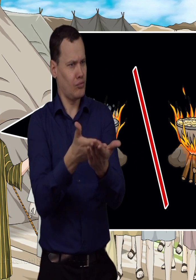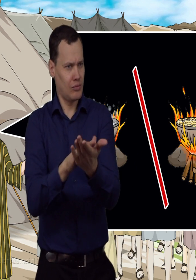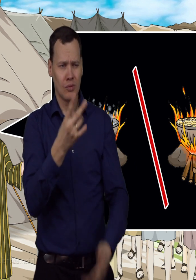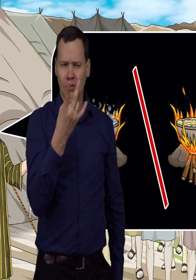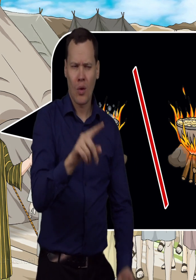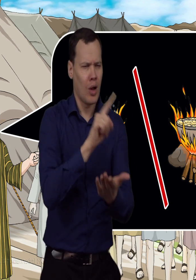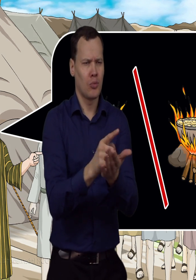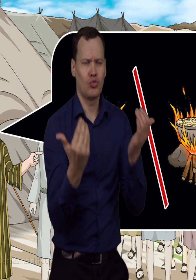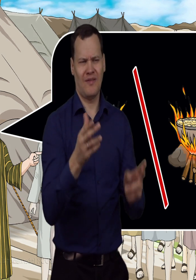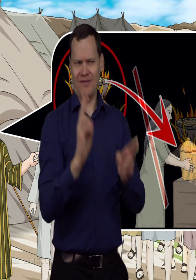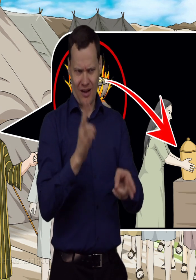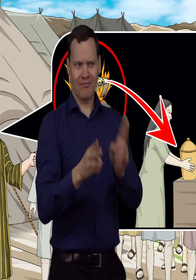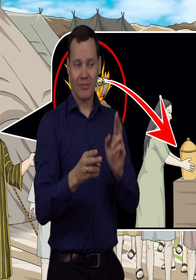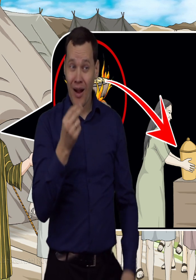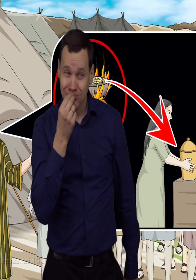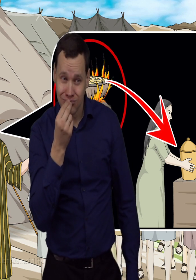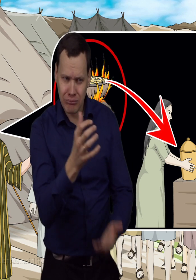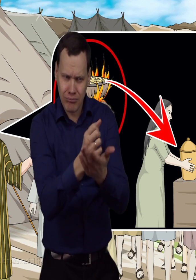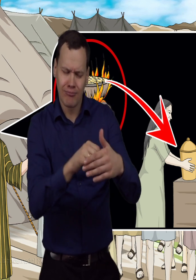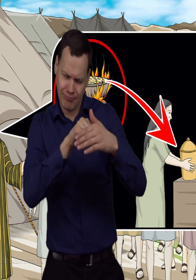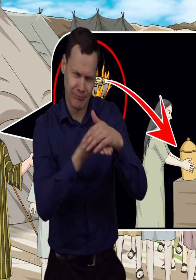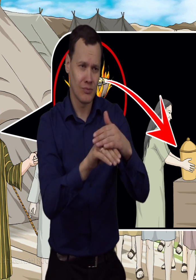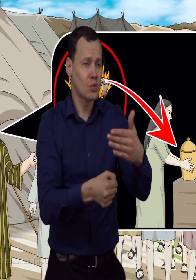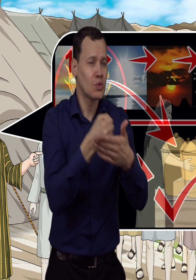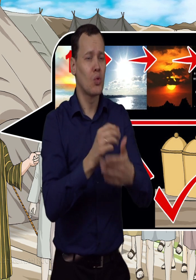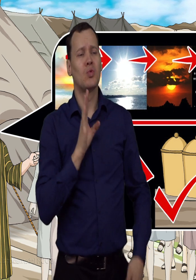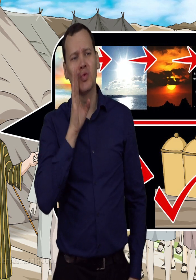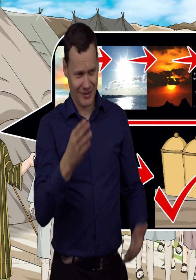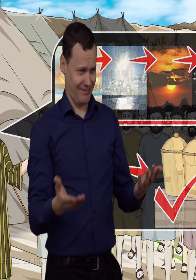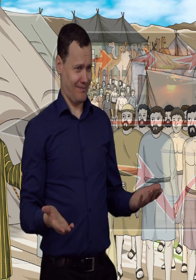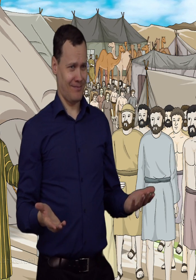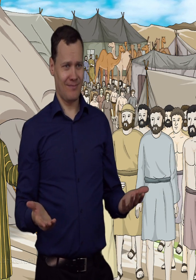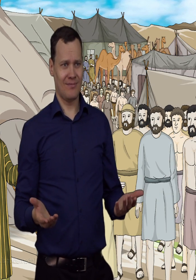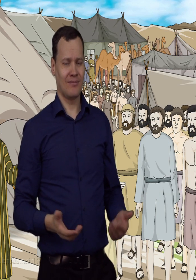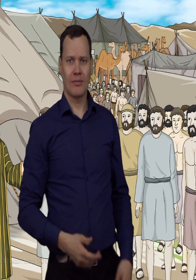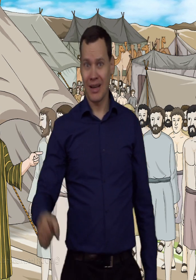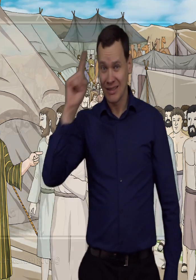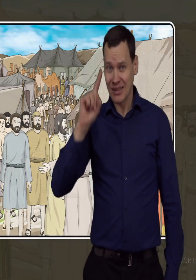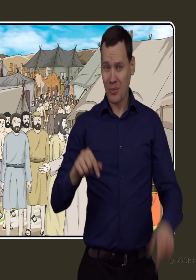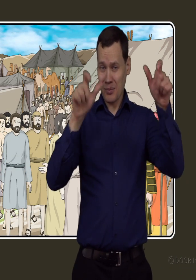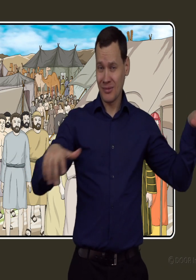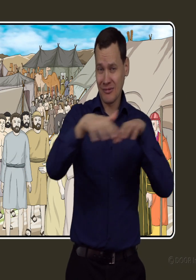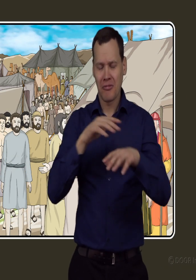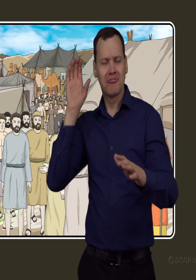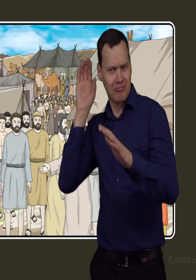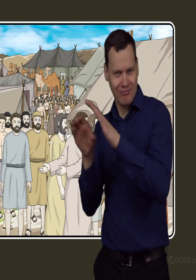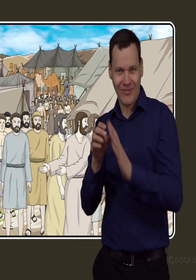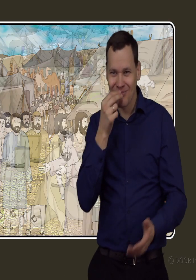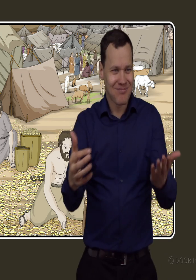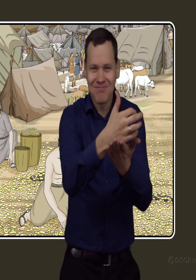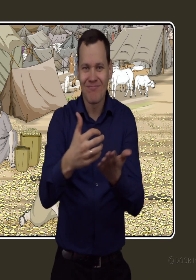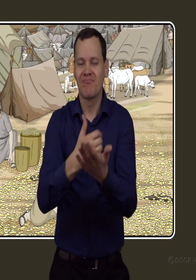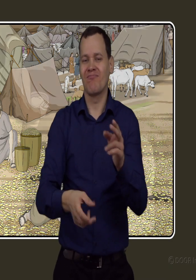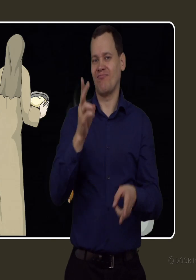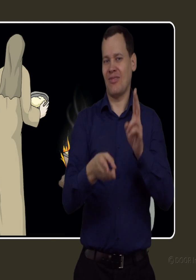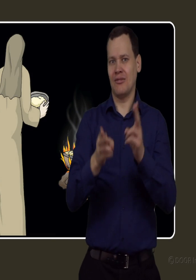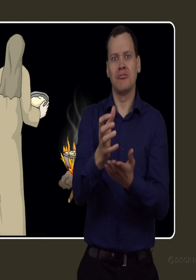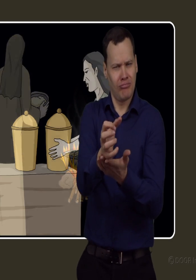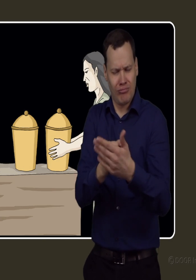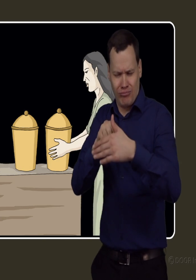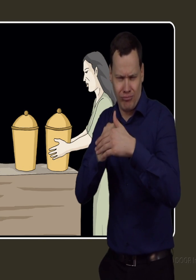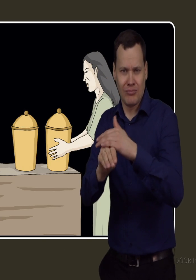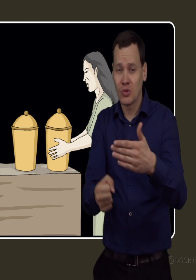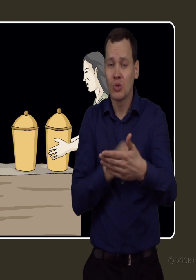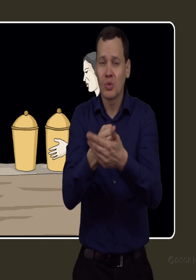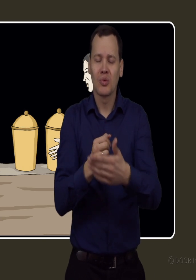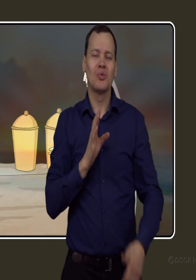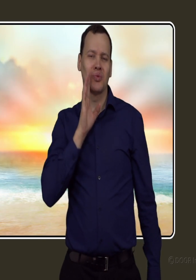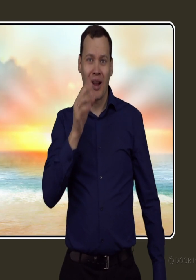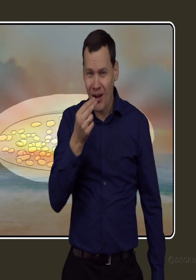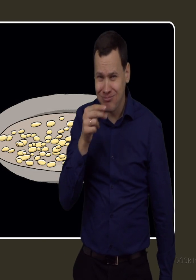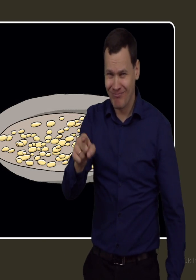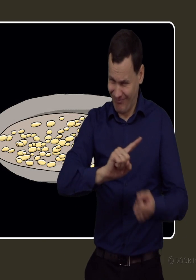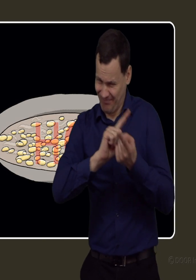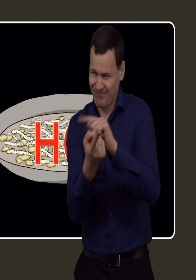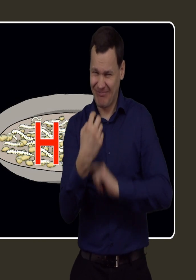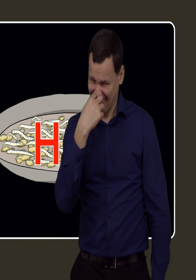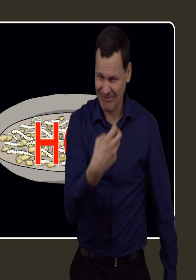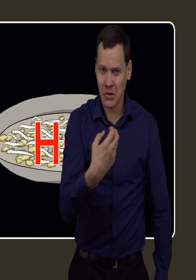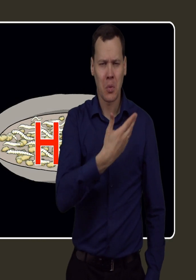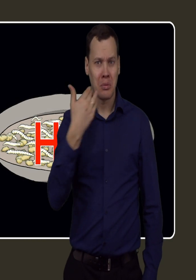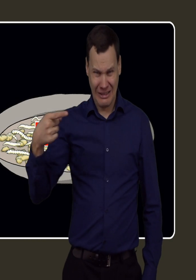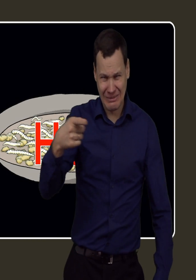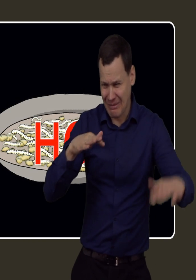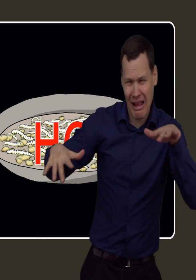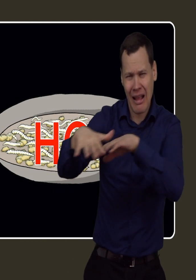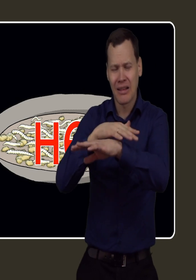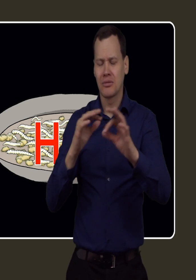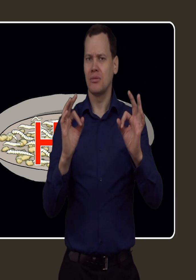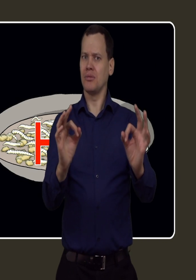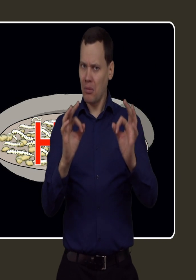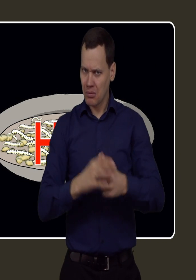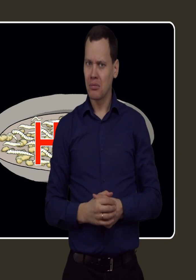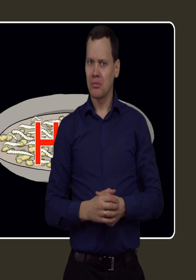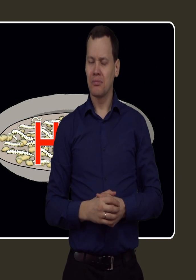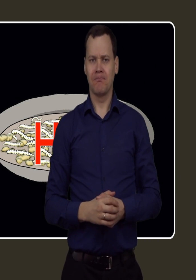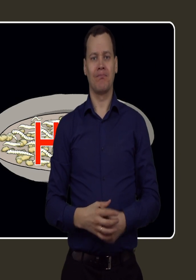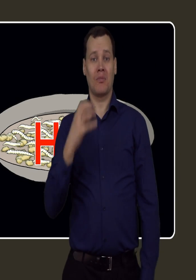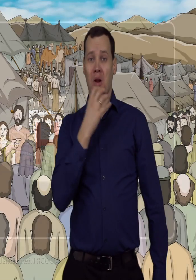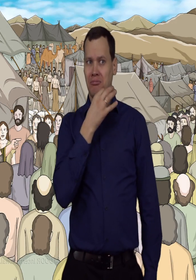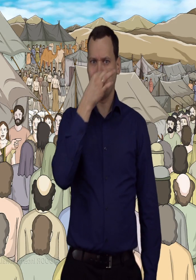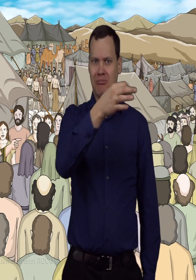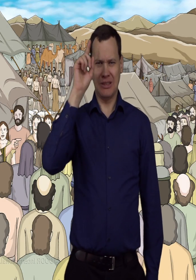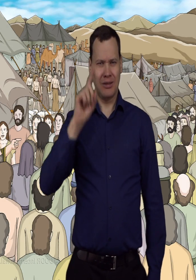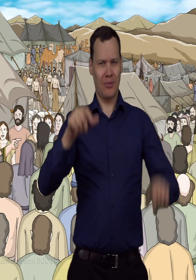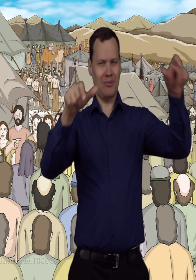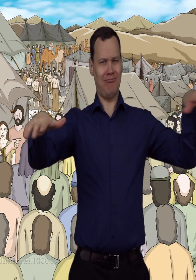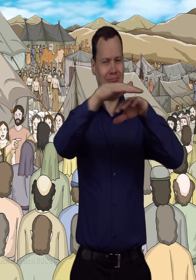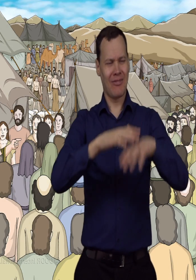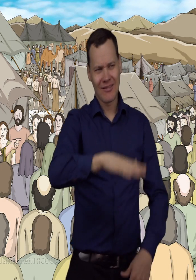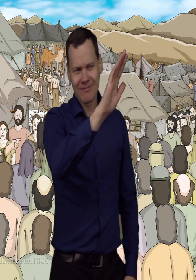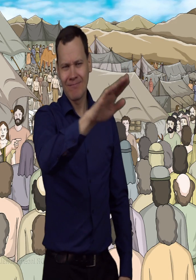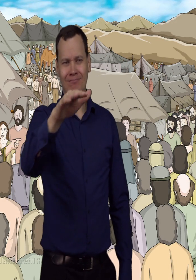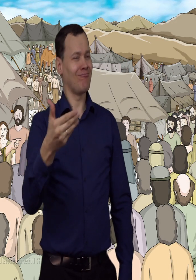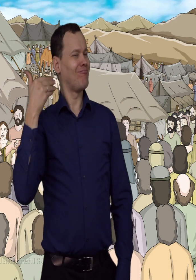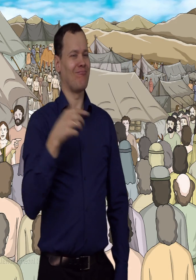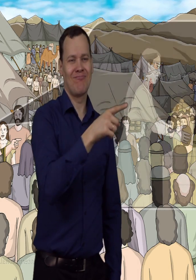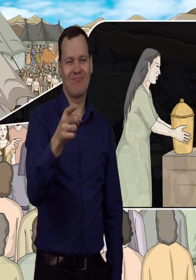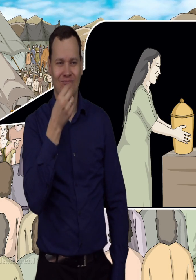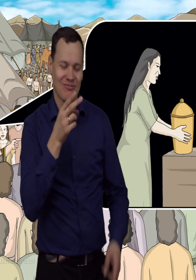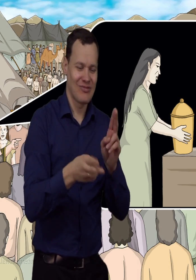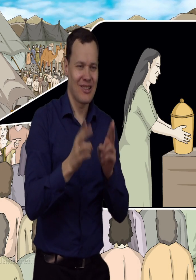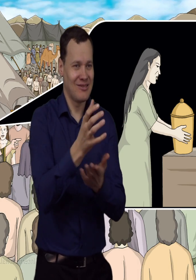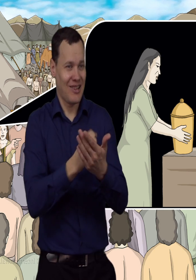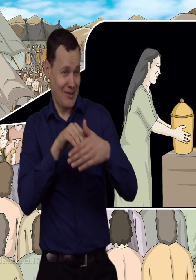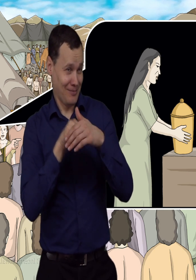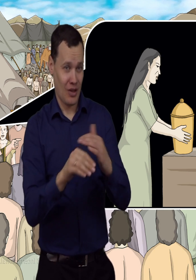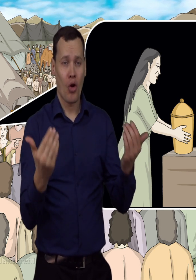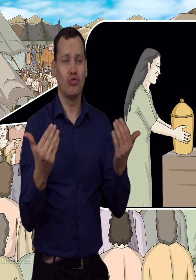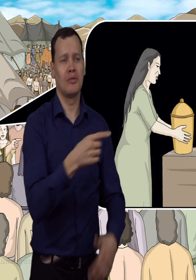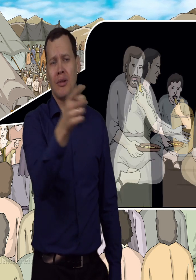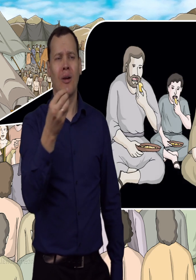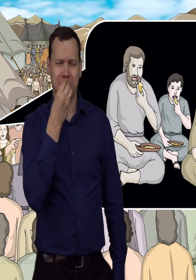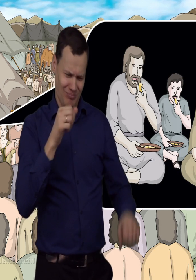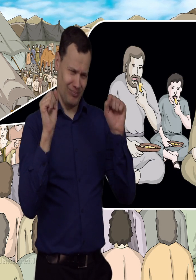Then set aside whatever remains and keep it until morning.’” So they set it aside until morning as Moses had commanded, and it did not smell or contain any maggots.